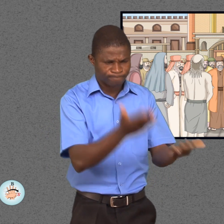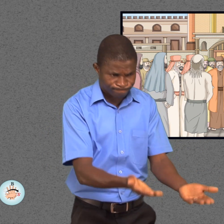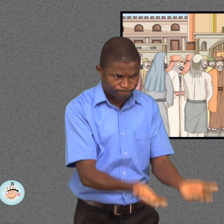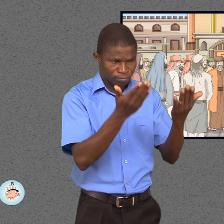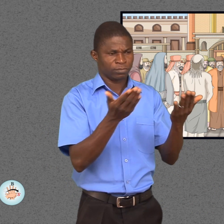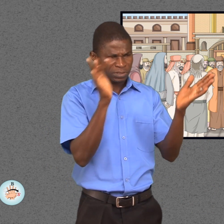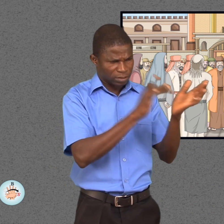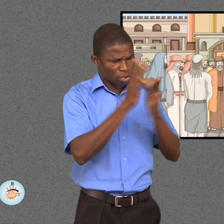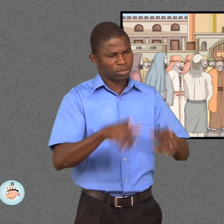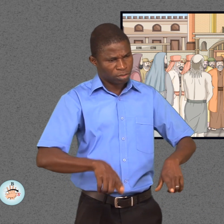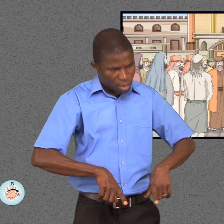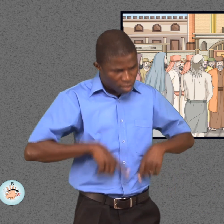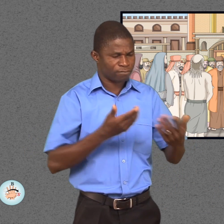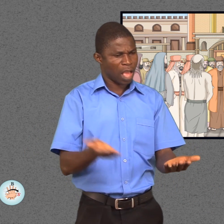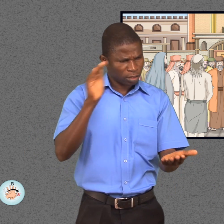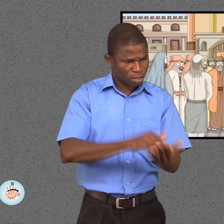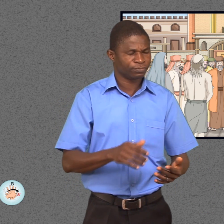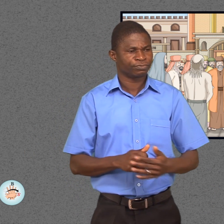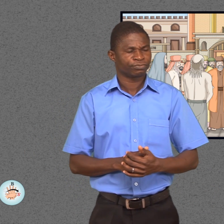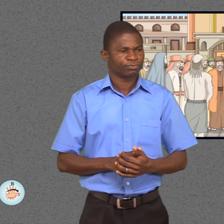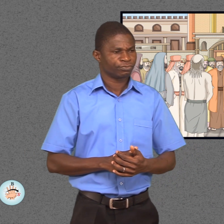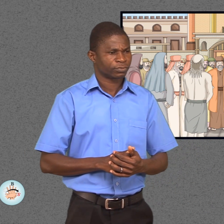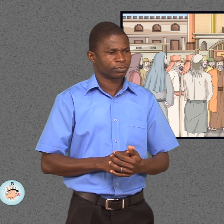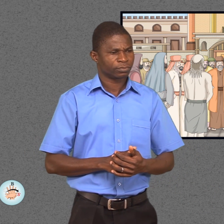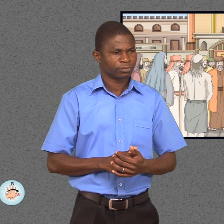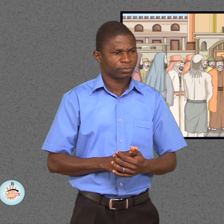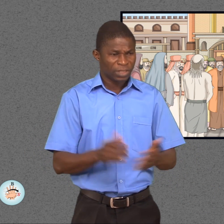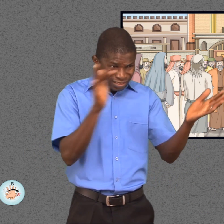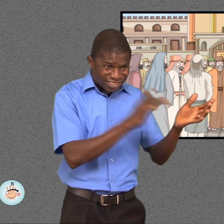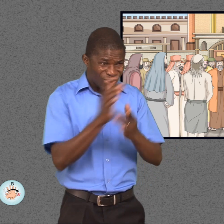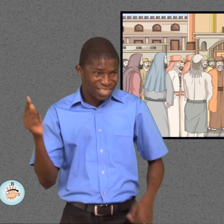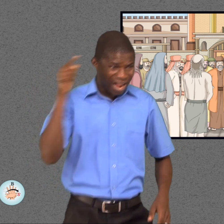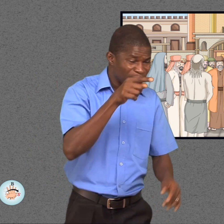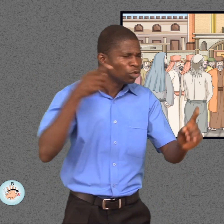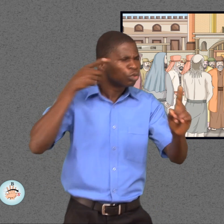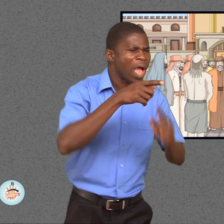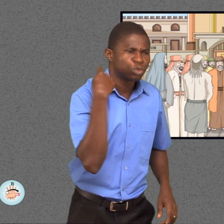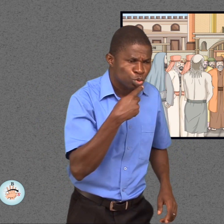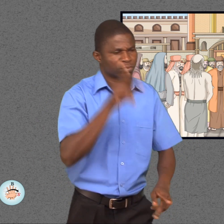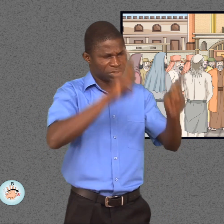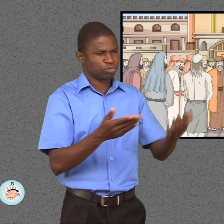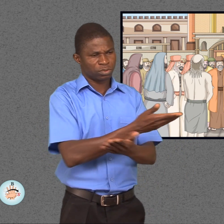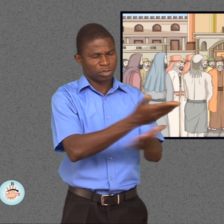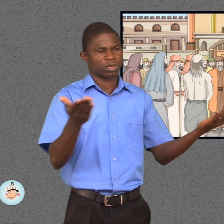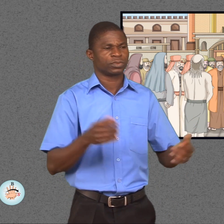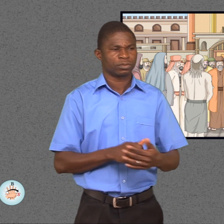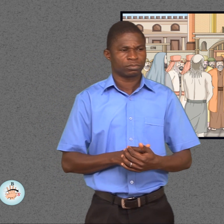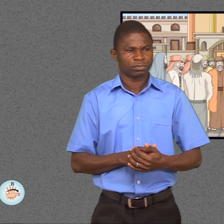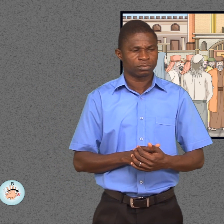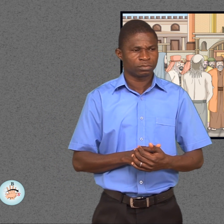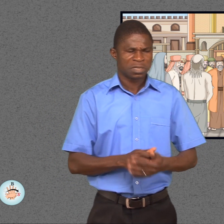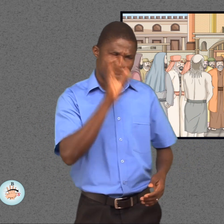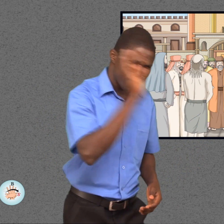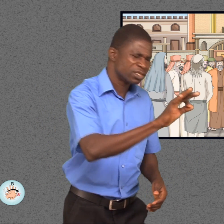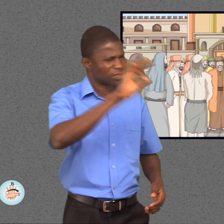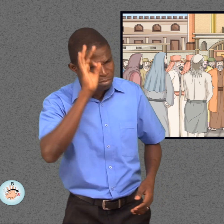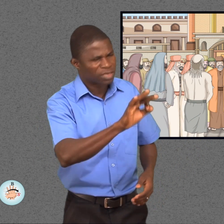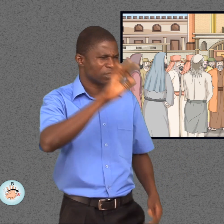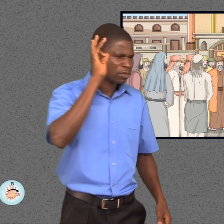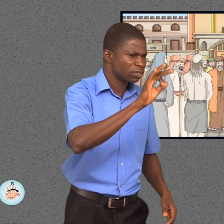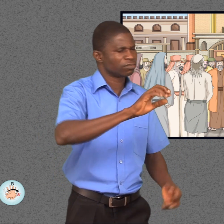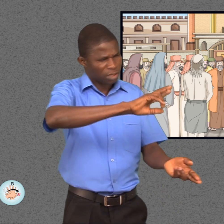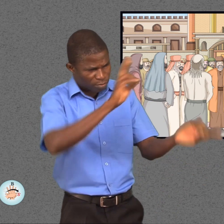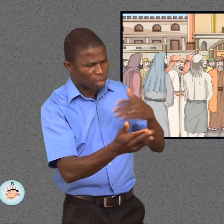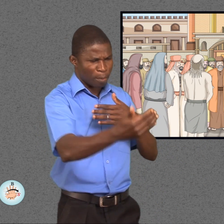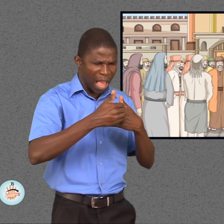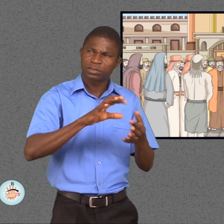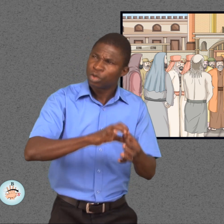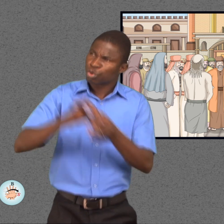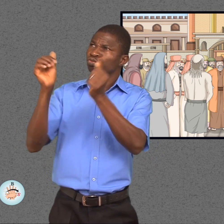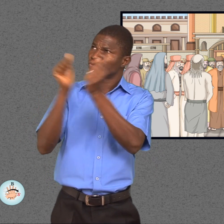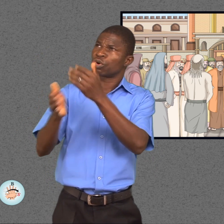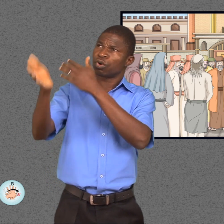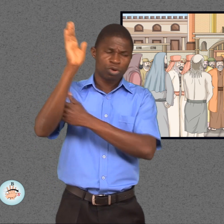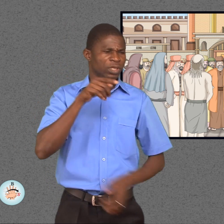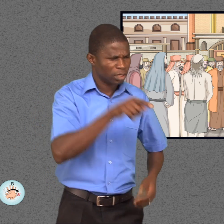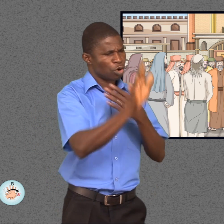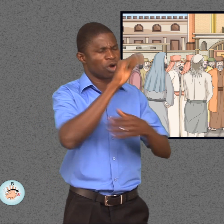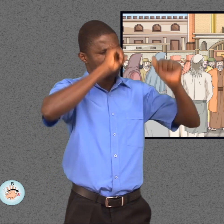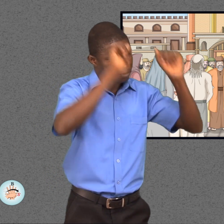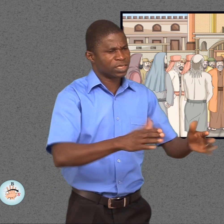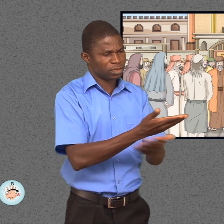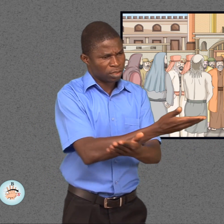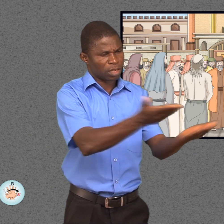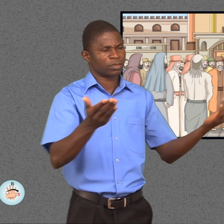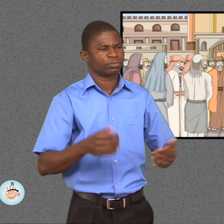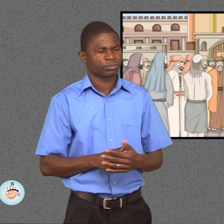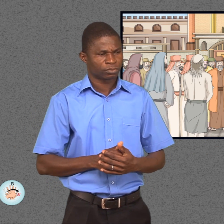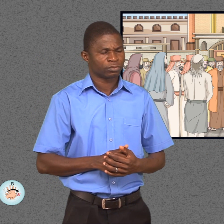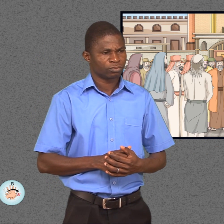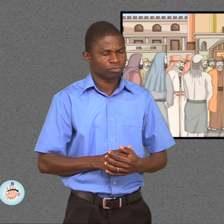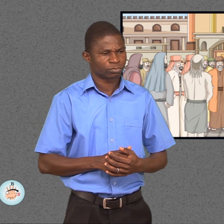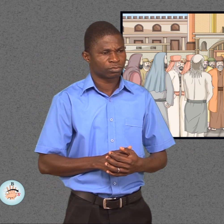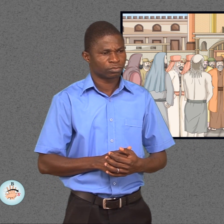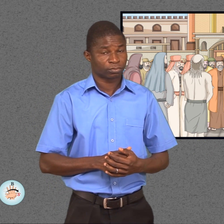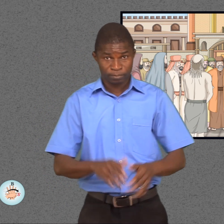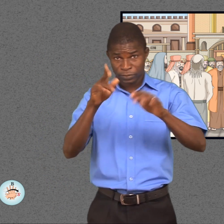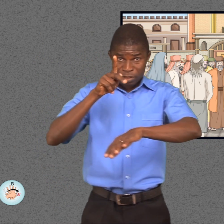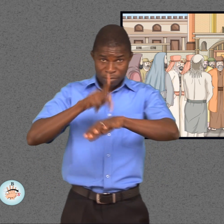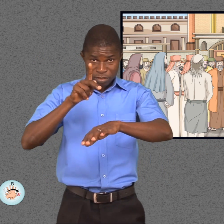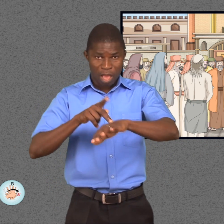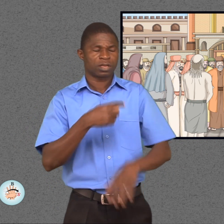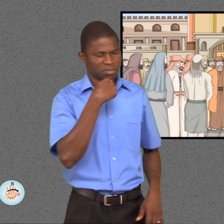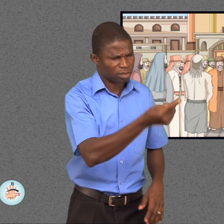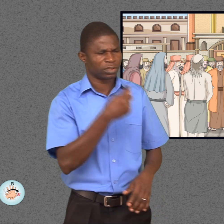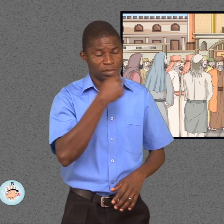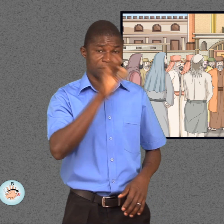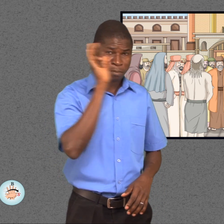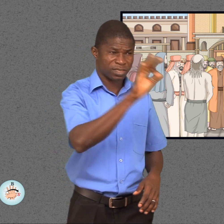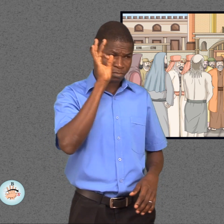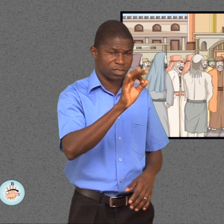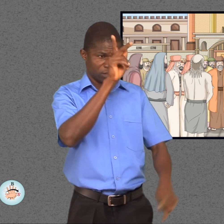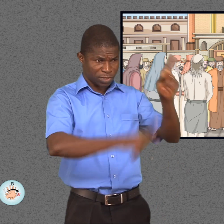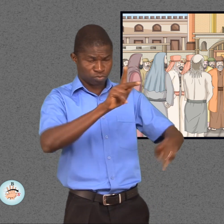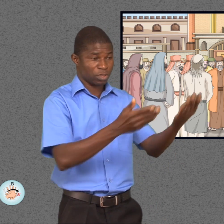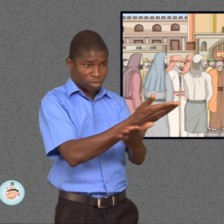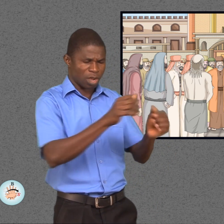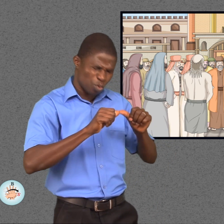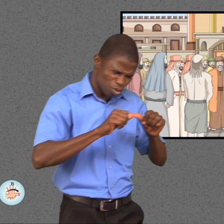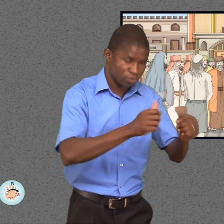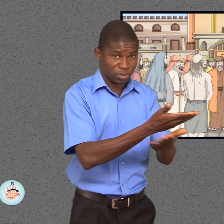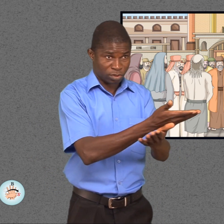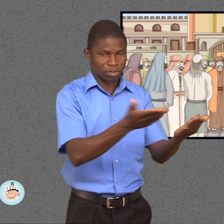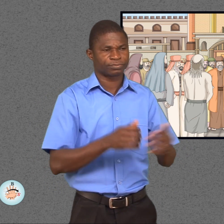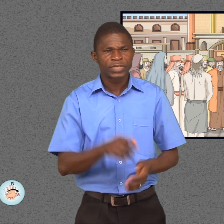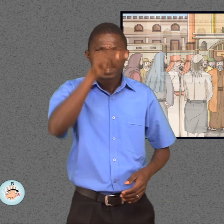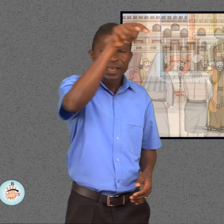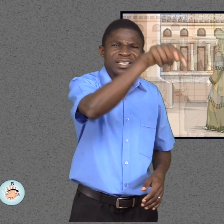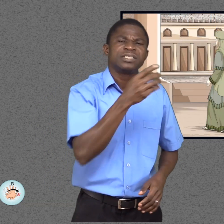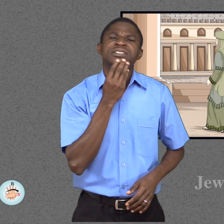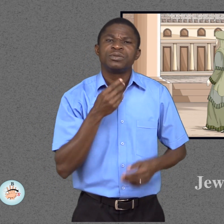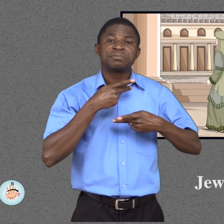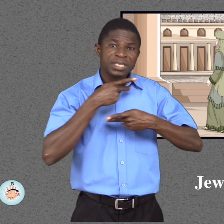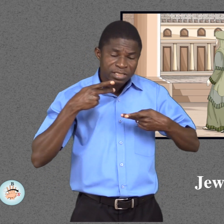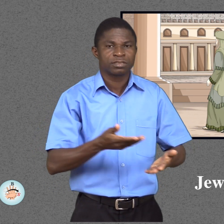When God raised up His Servant, He sent Him first to you to bless you by turning each of you from your wicked ways.”